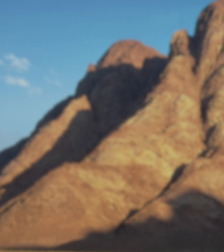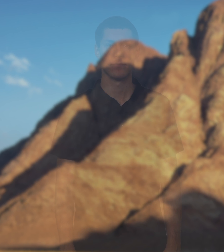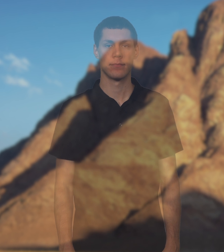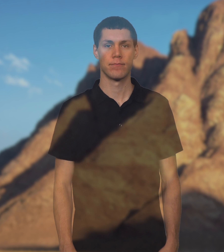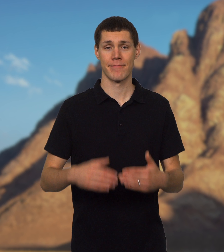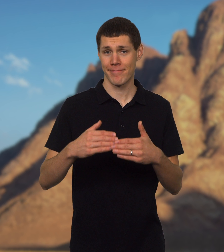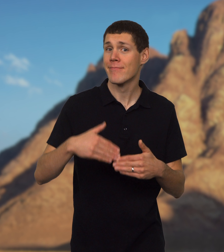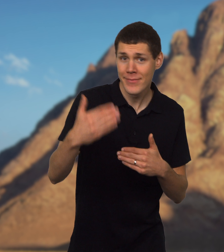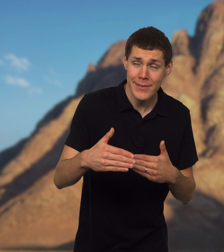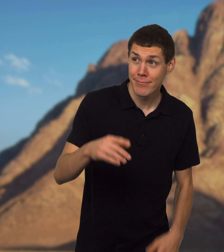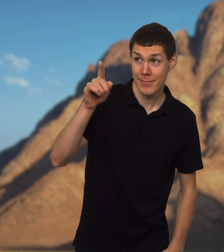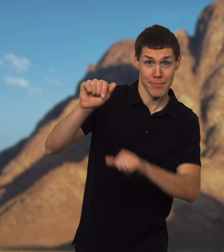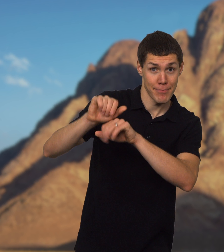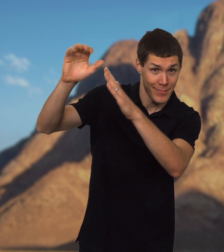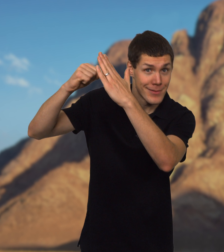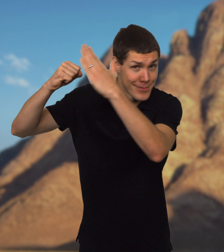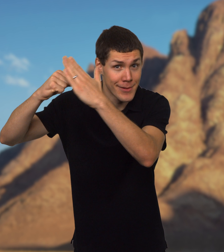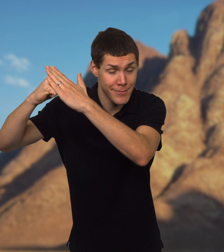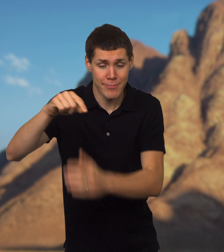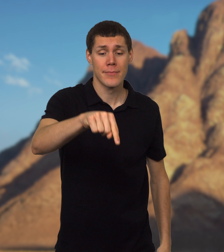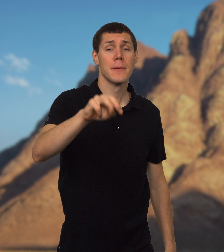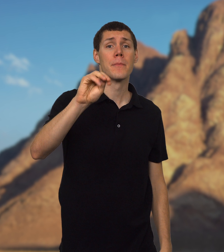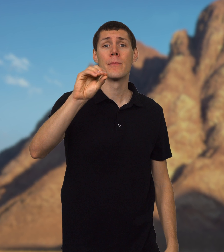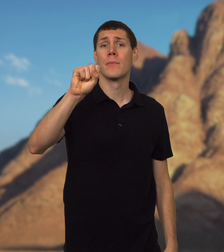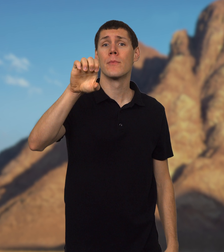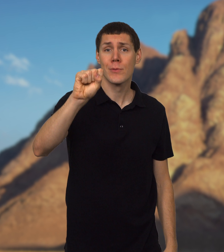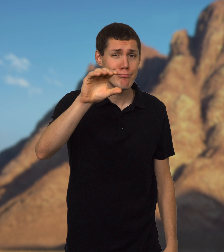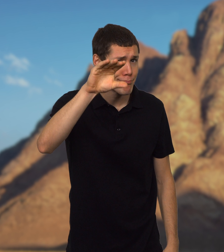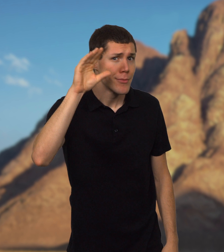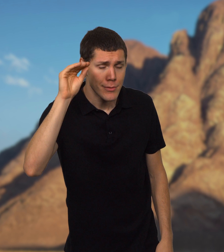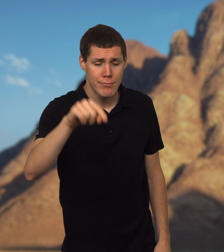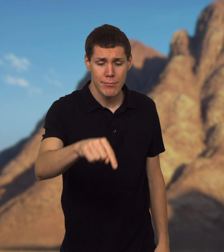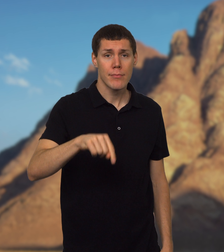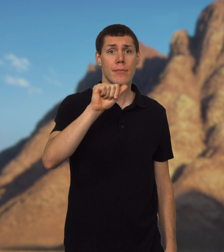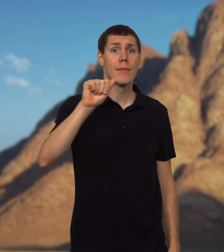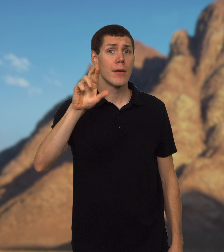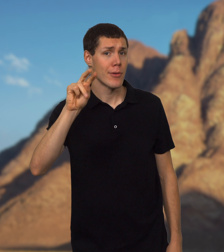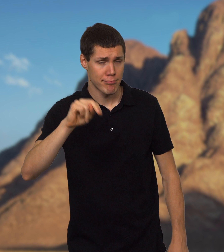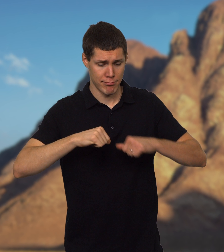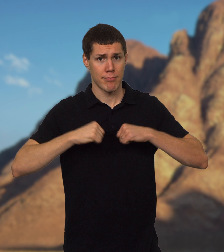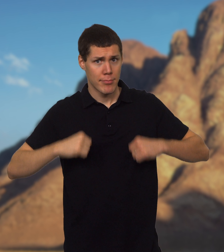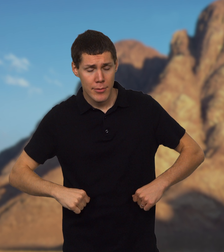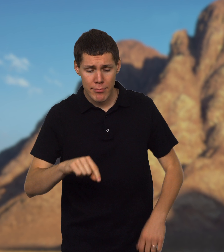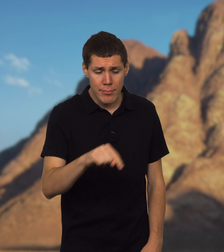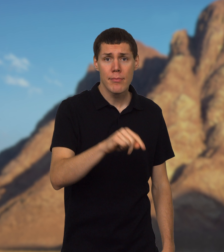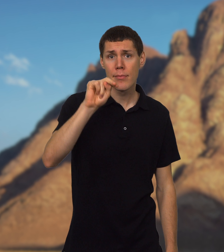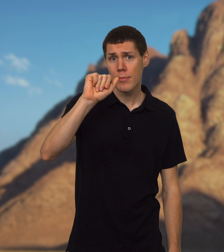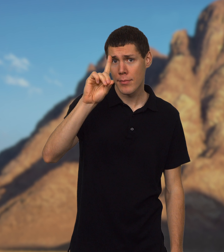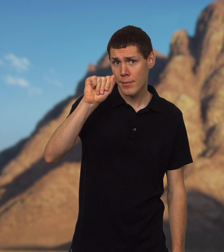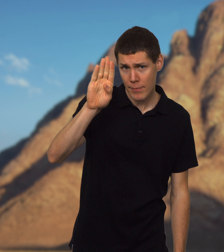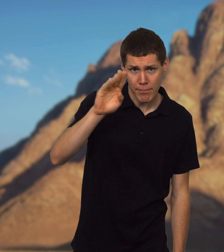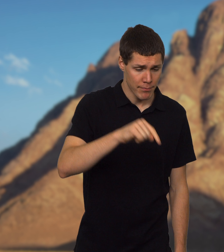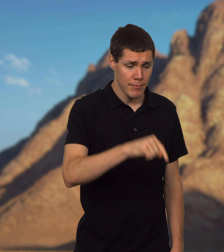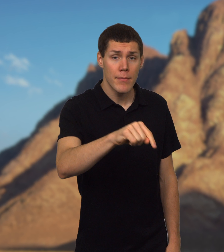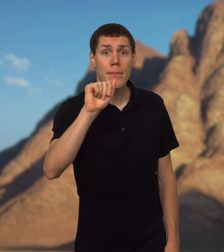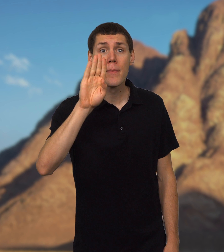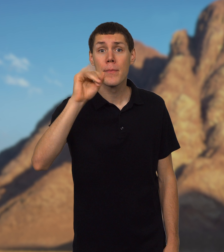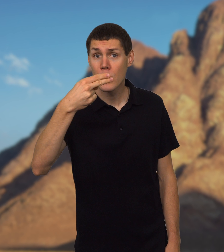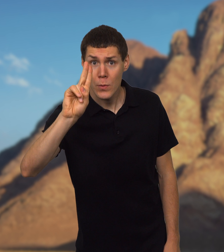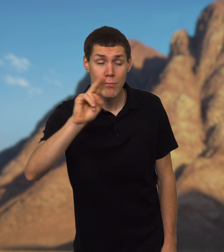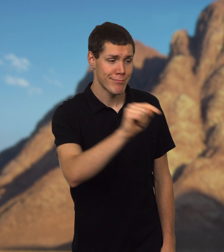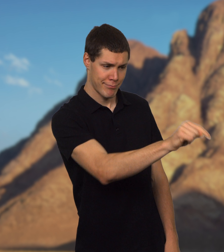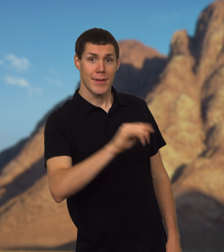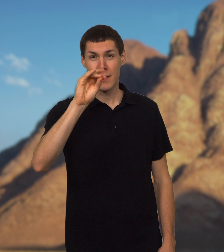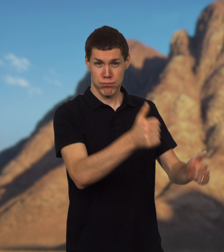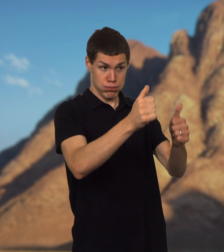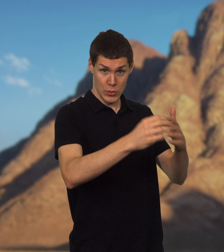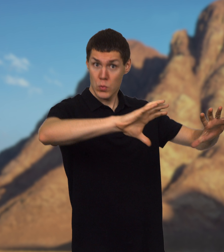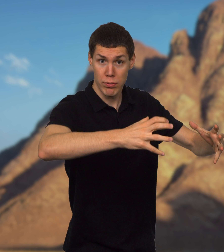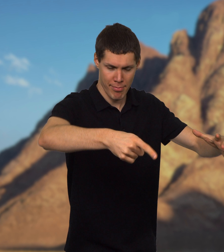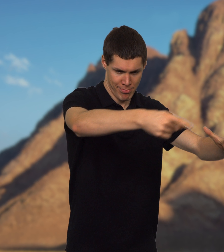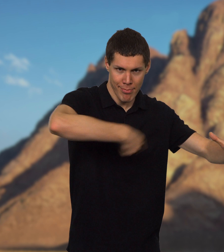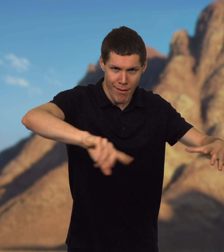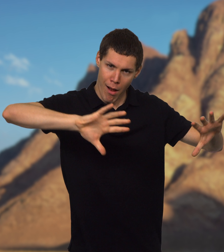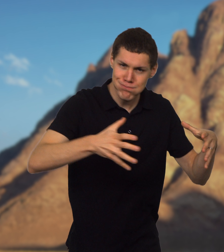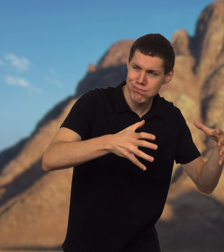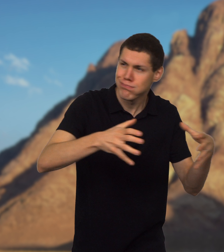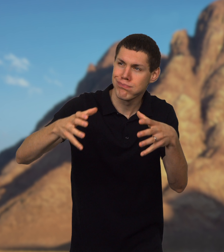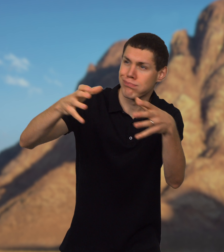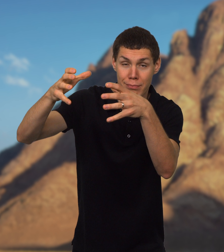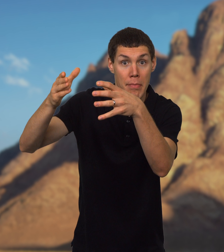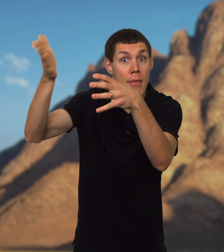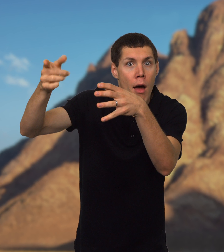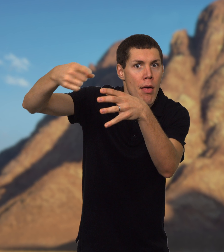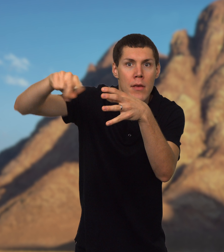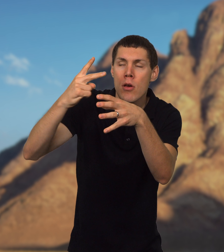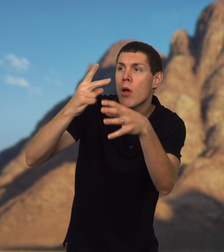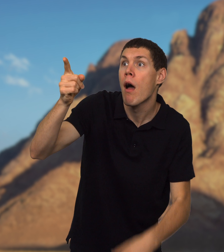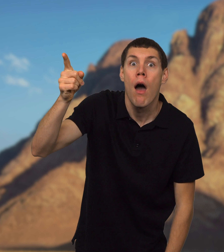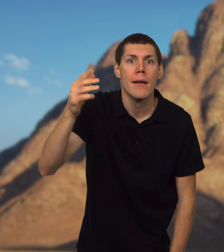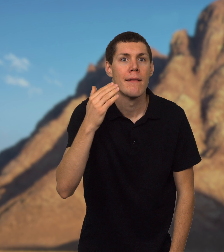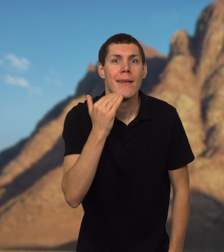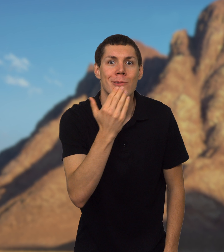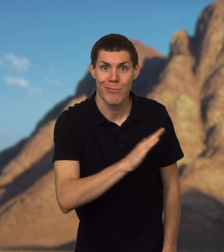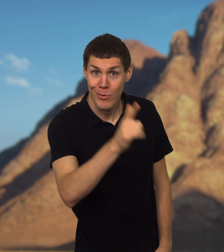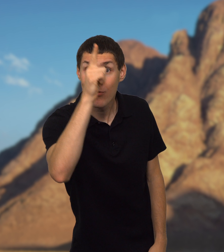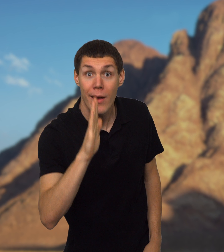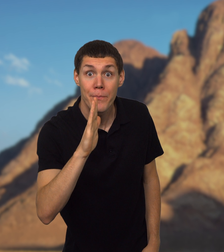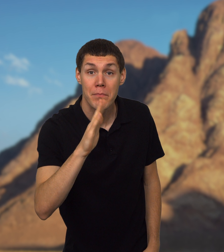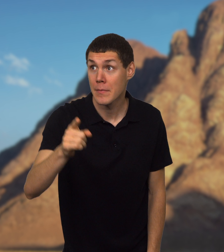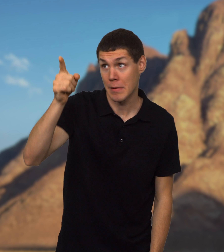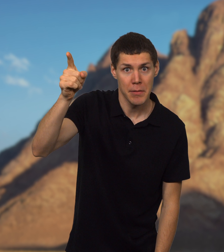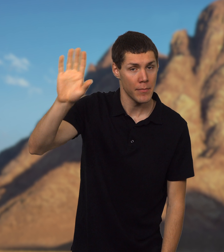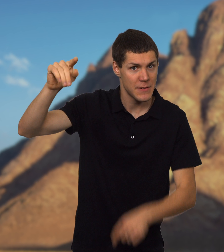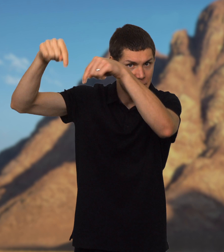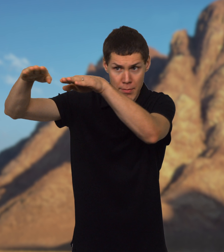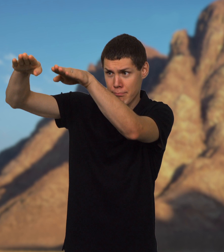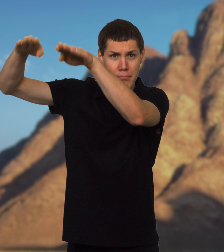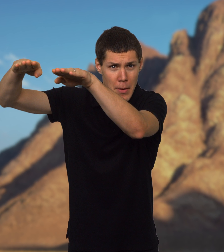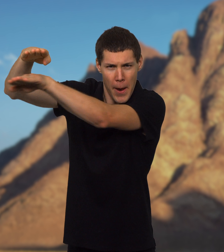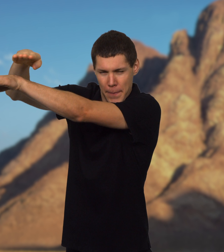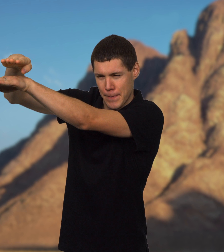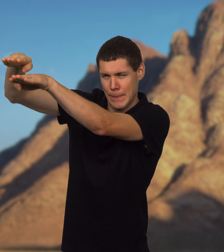Then Moses went up with Aaron, Nadab and Abihu, and seventy of the elders of Israel, and they saw the God of Israel.